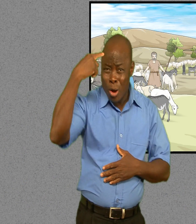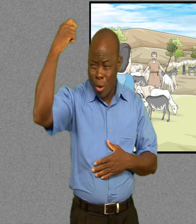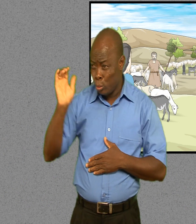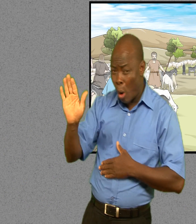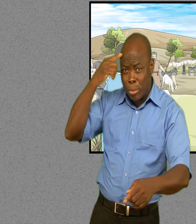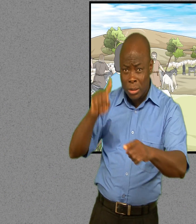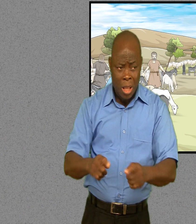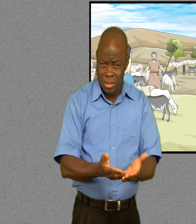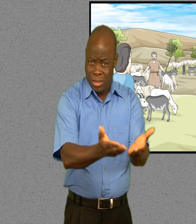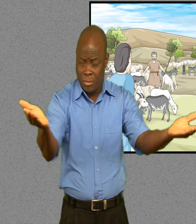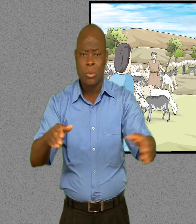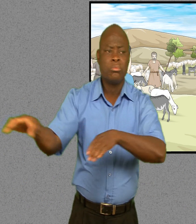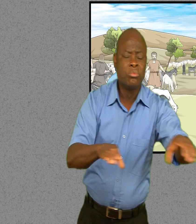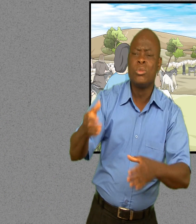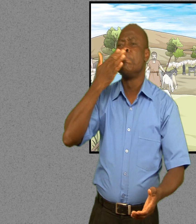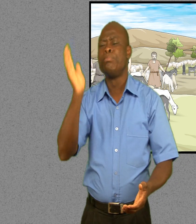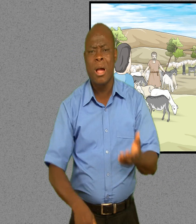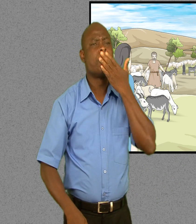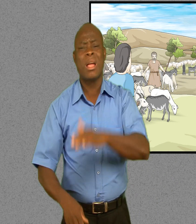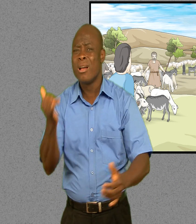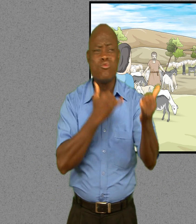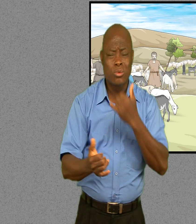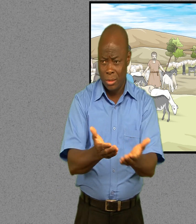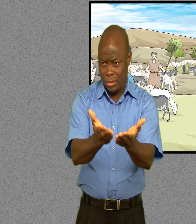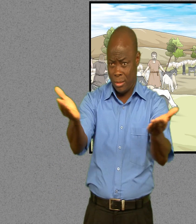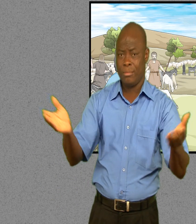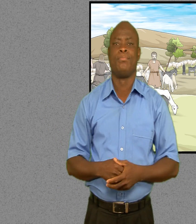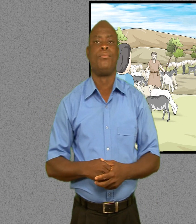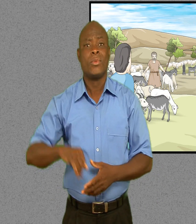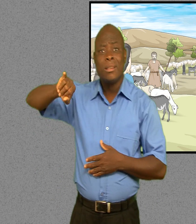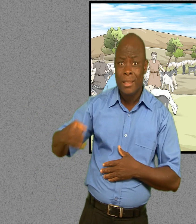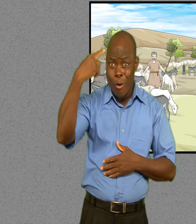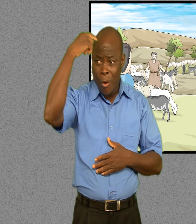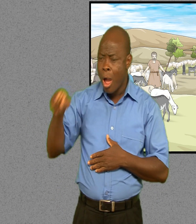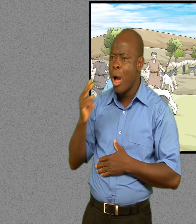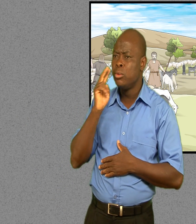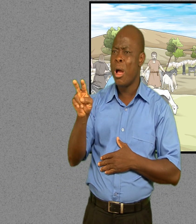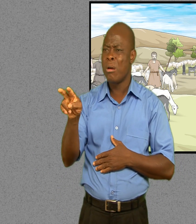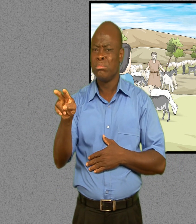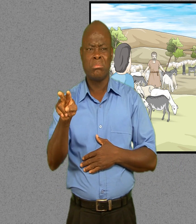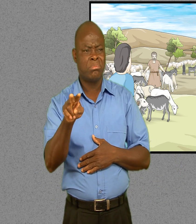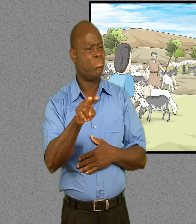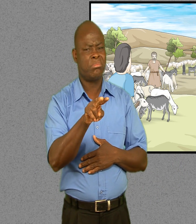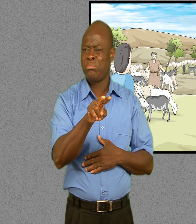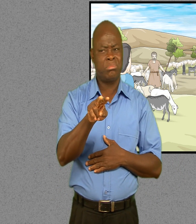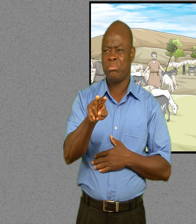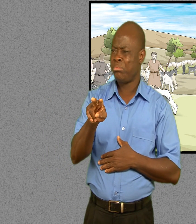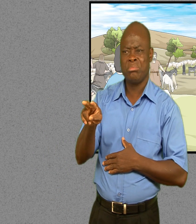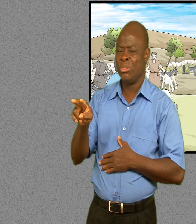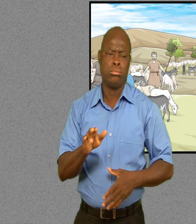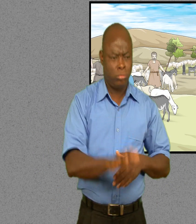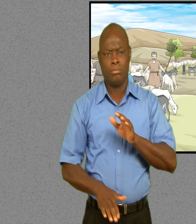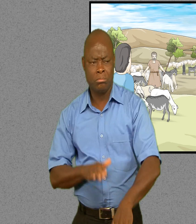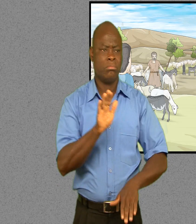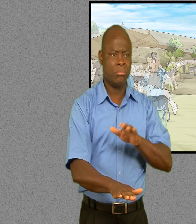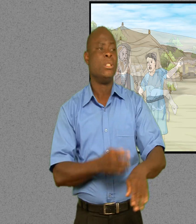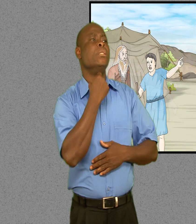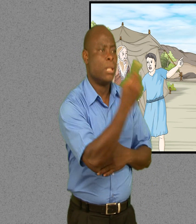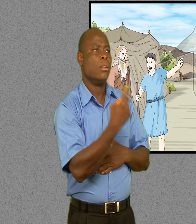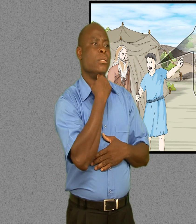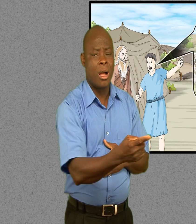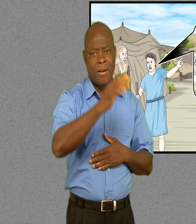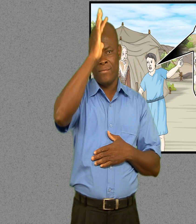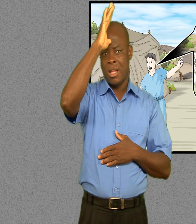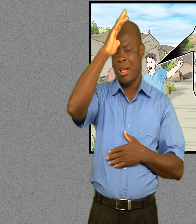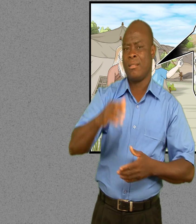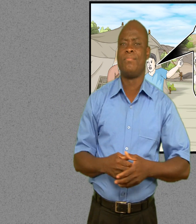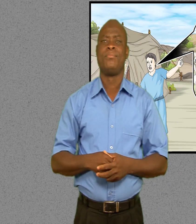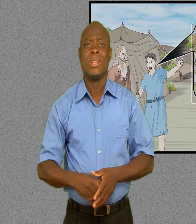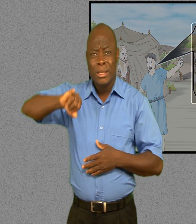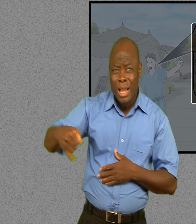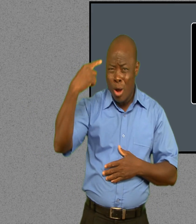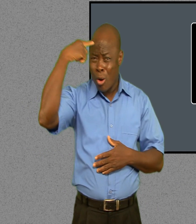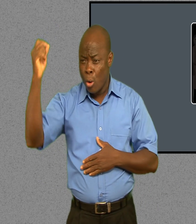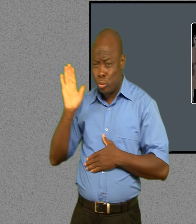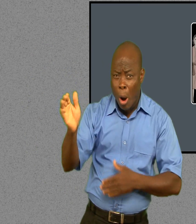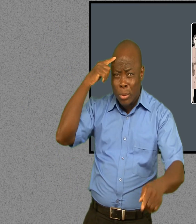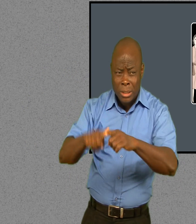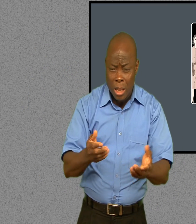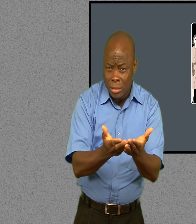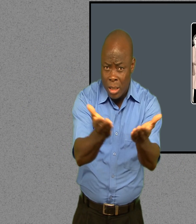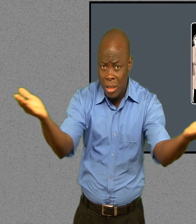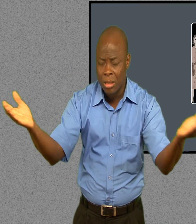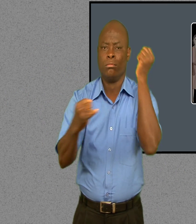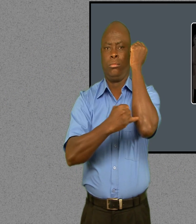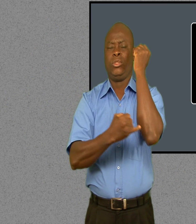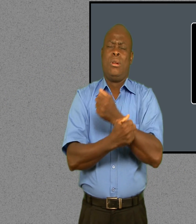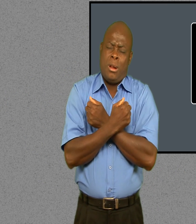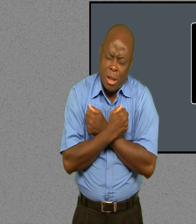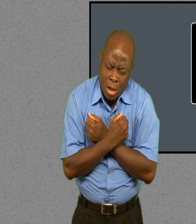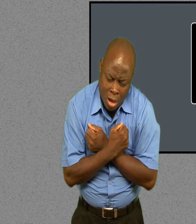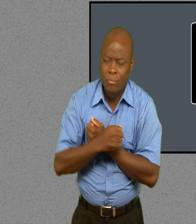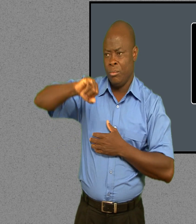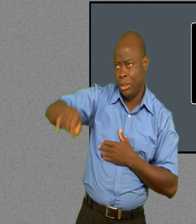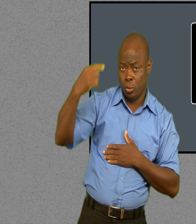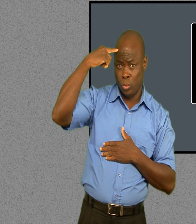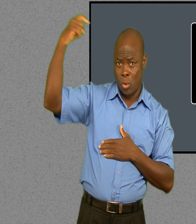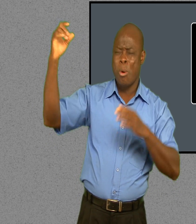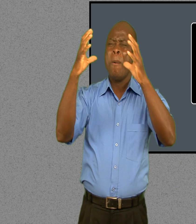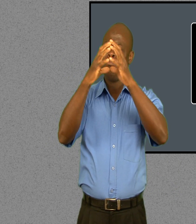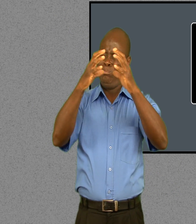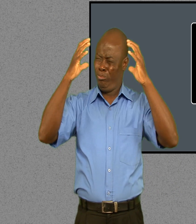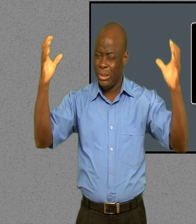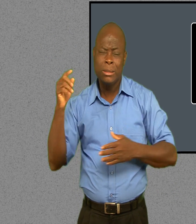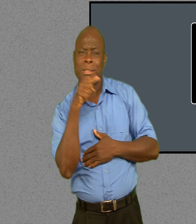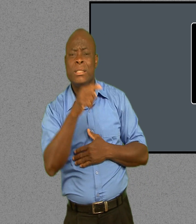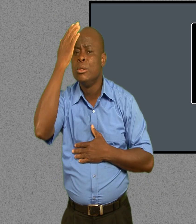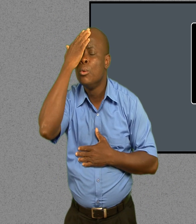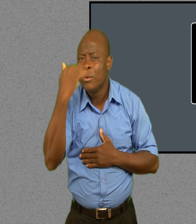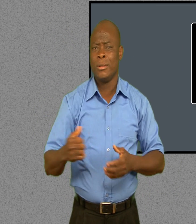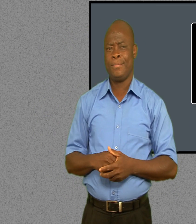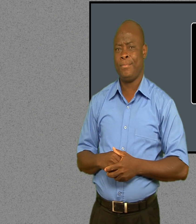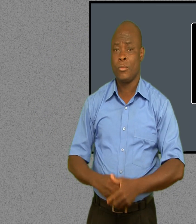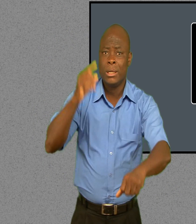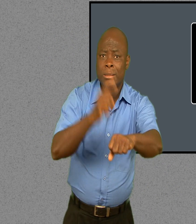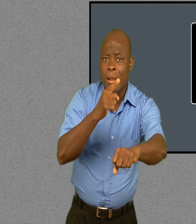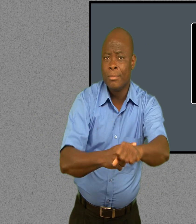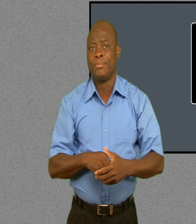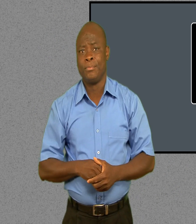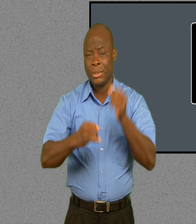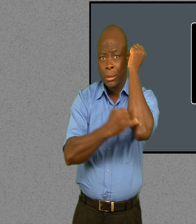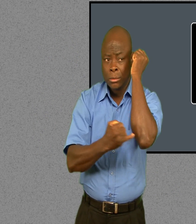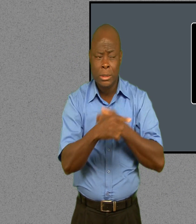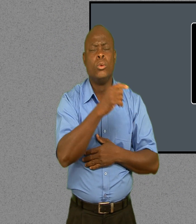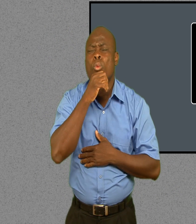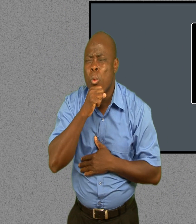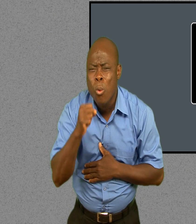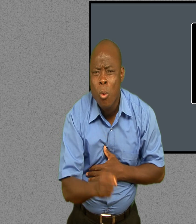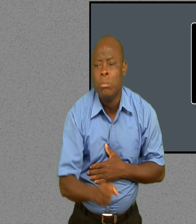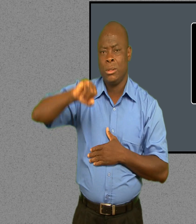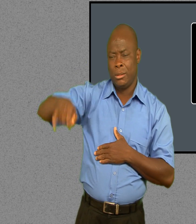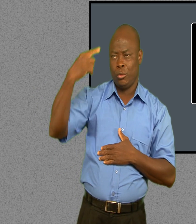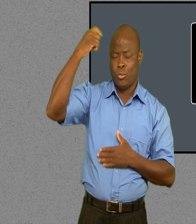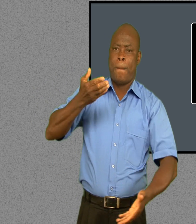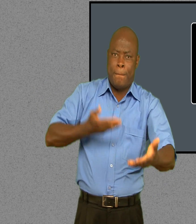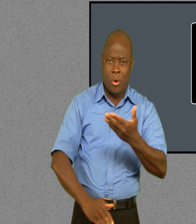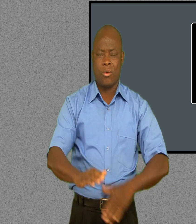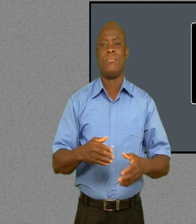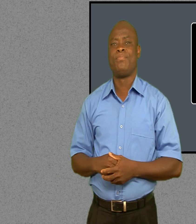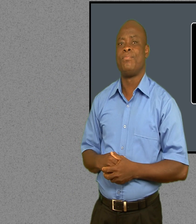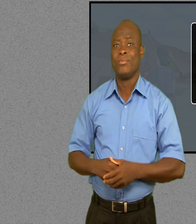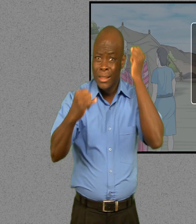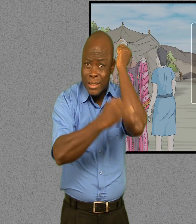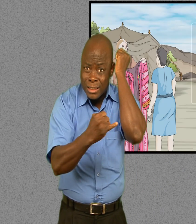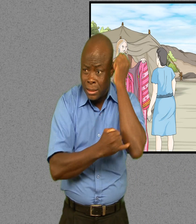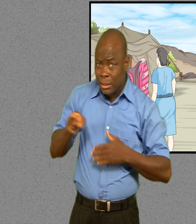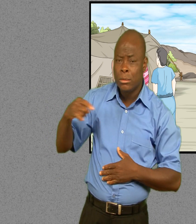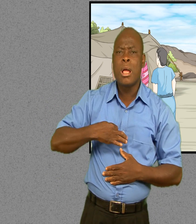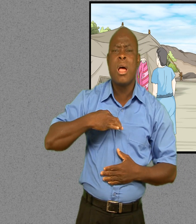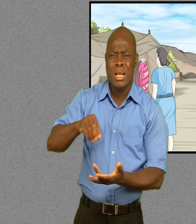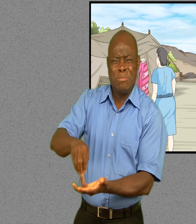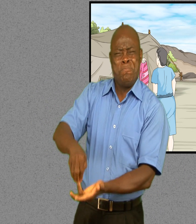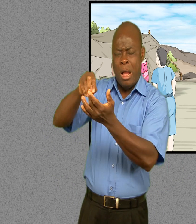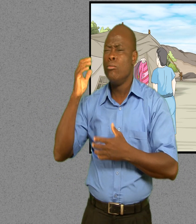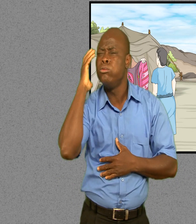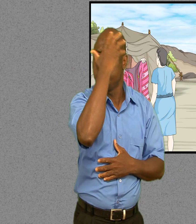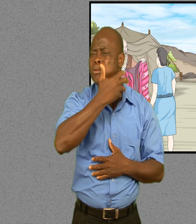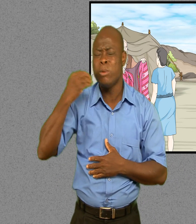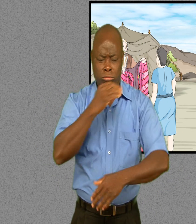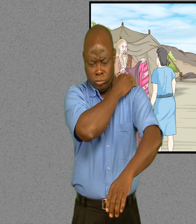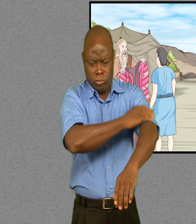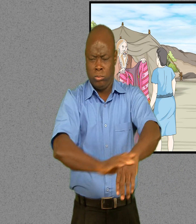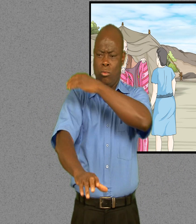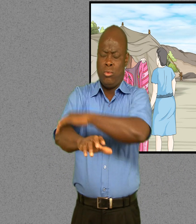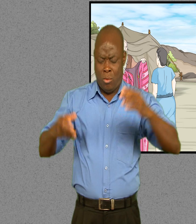Now Israel loved Joseph more than his other sons, because Joseph had been born to him in his old age;